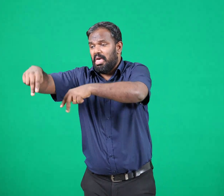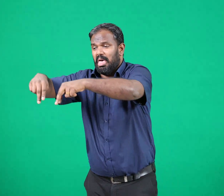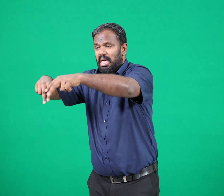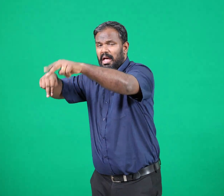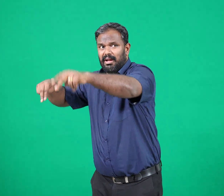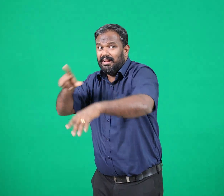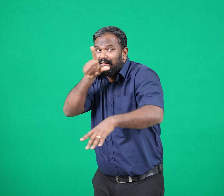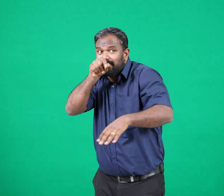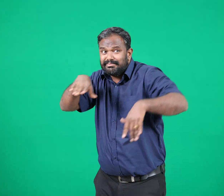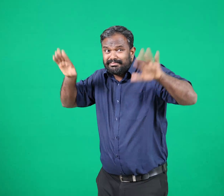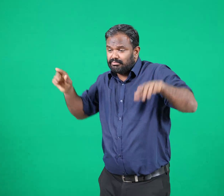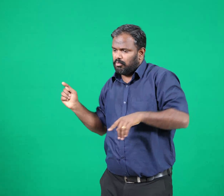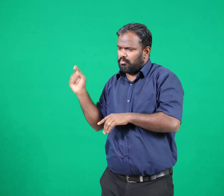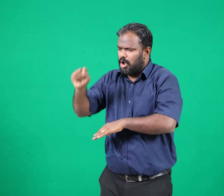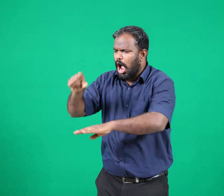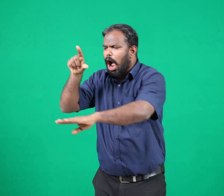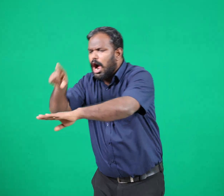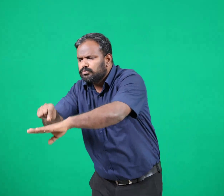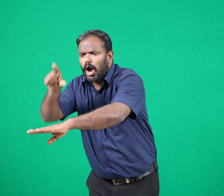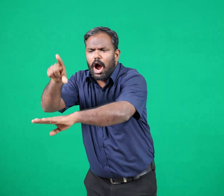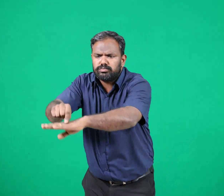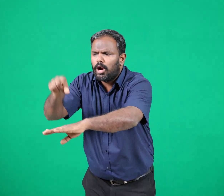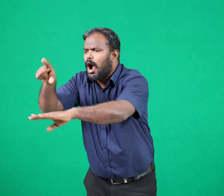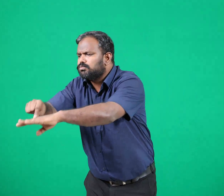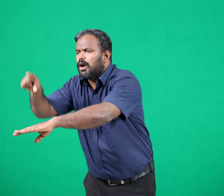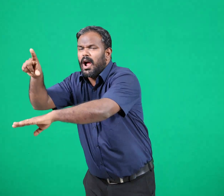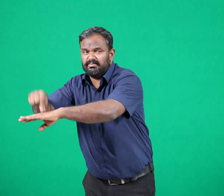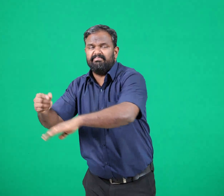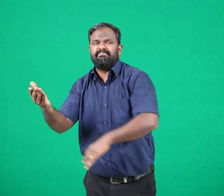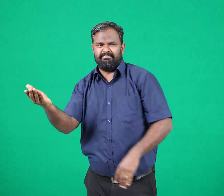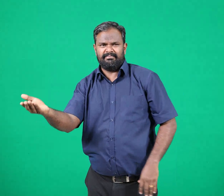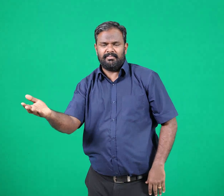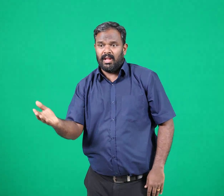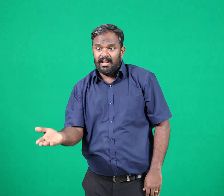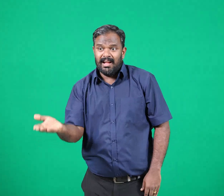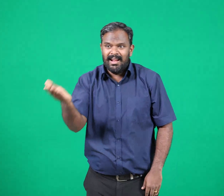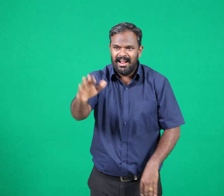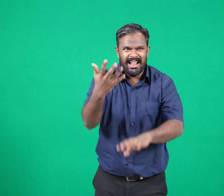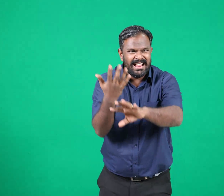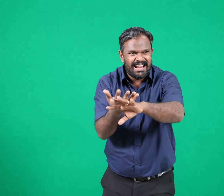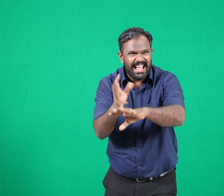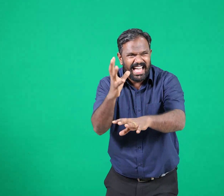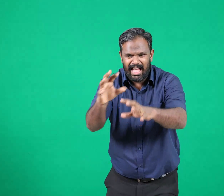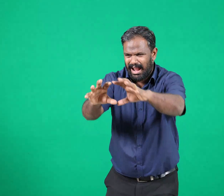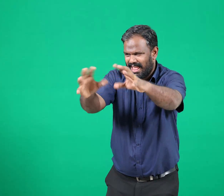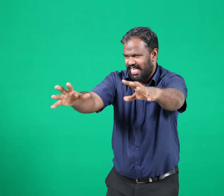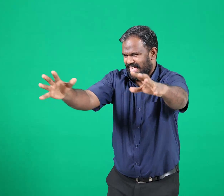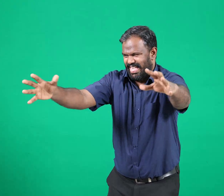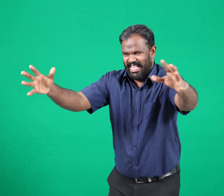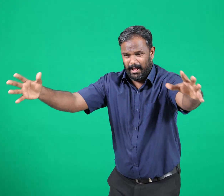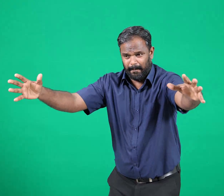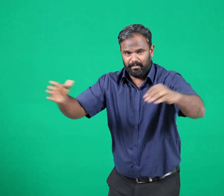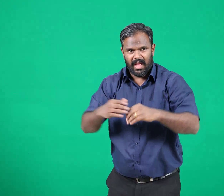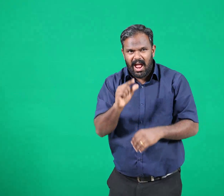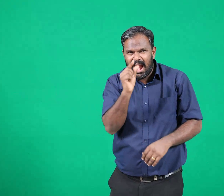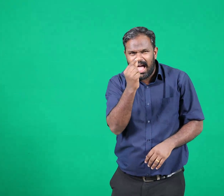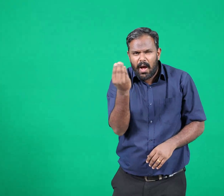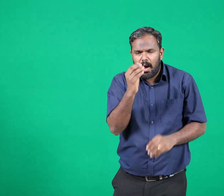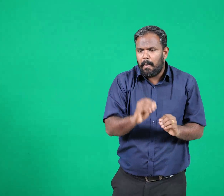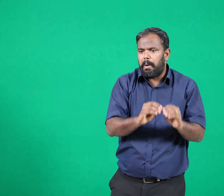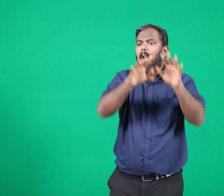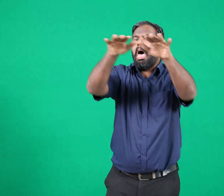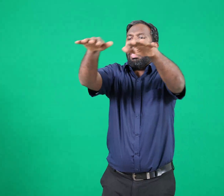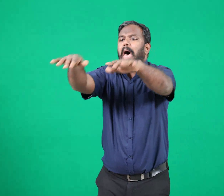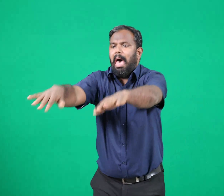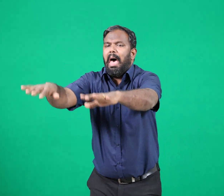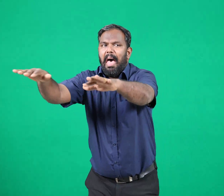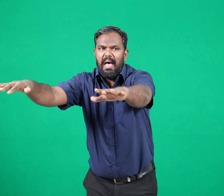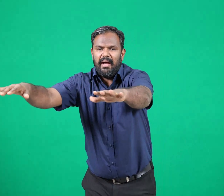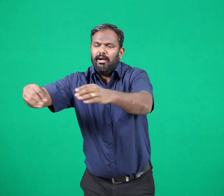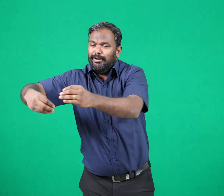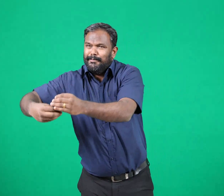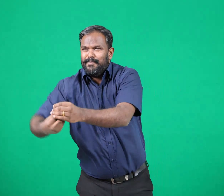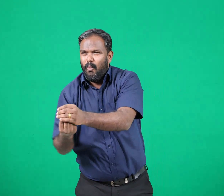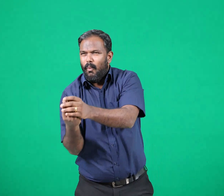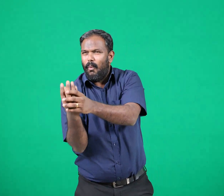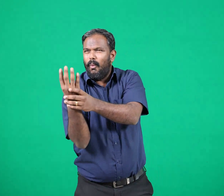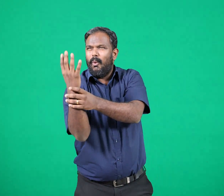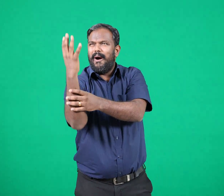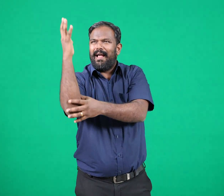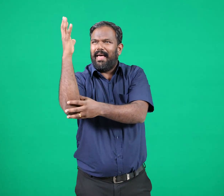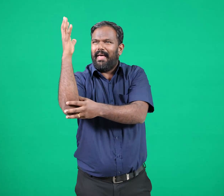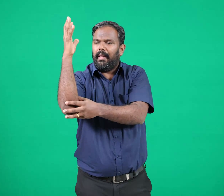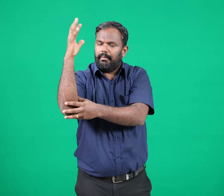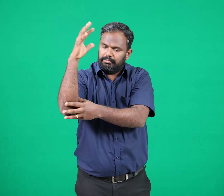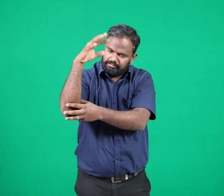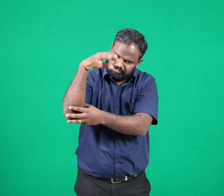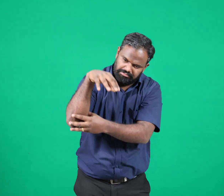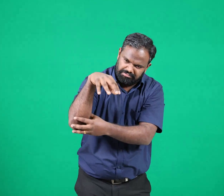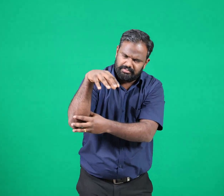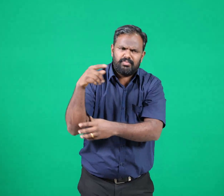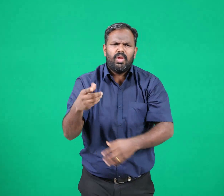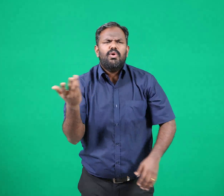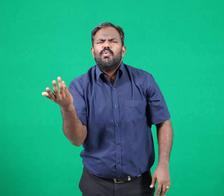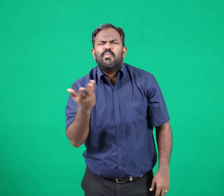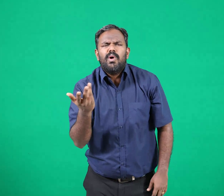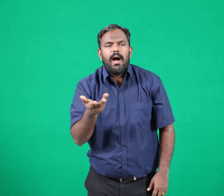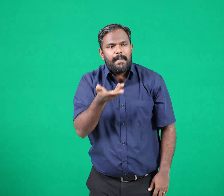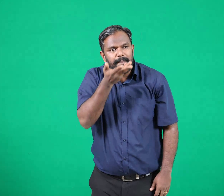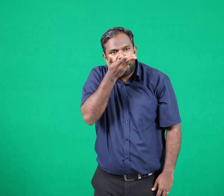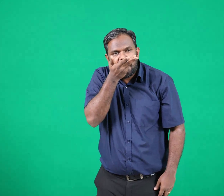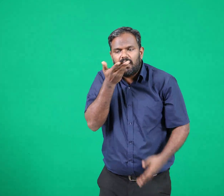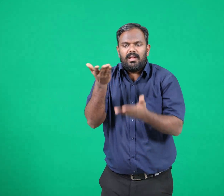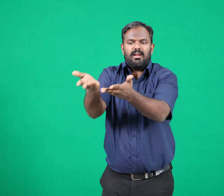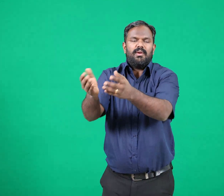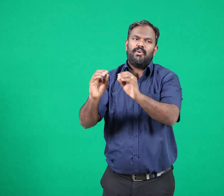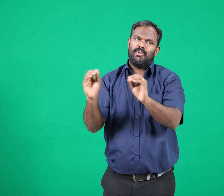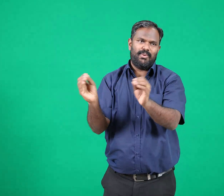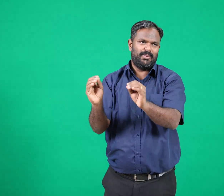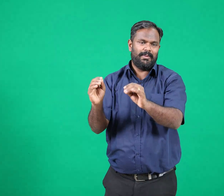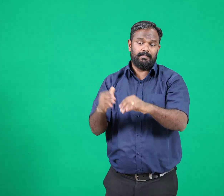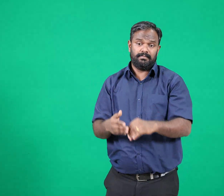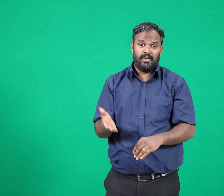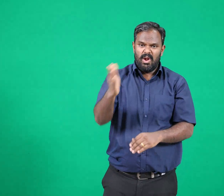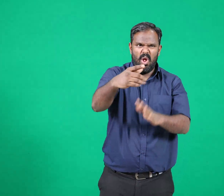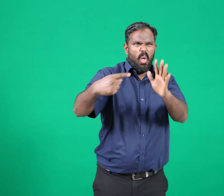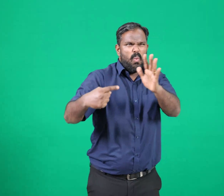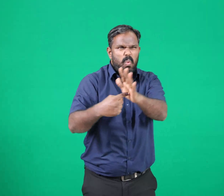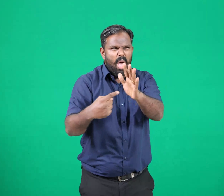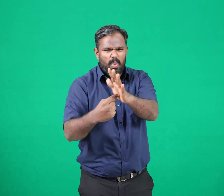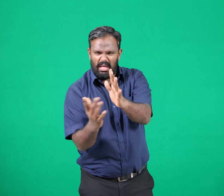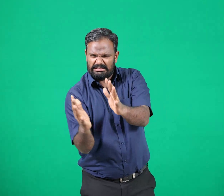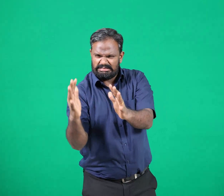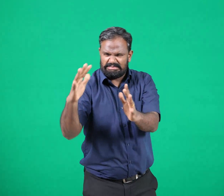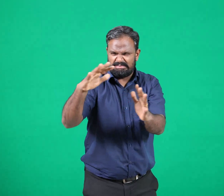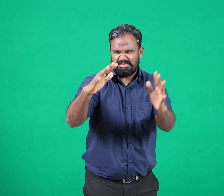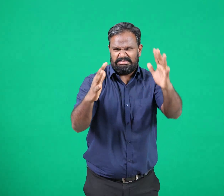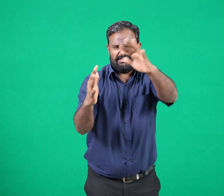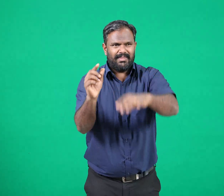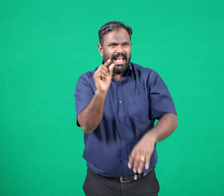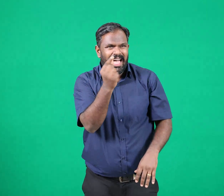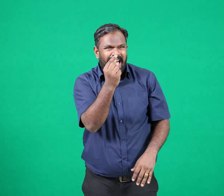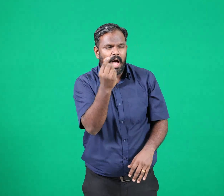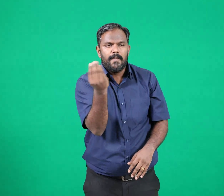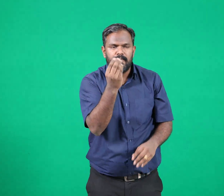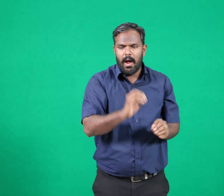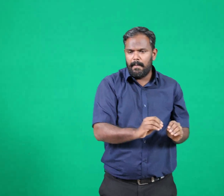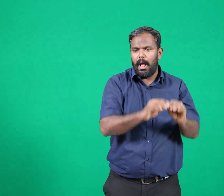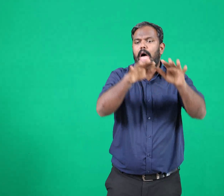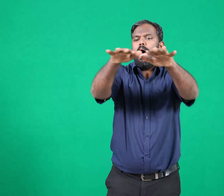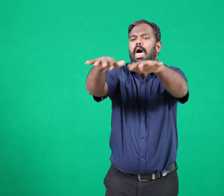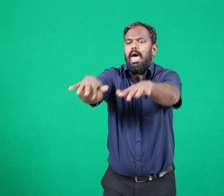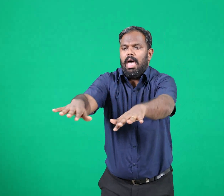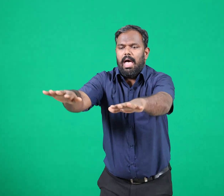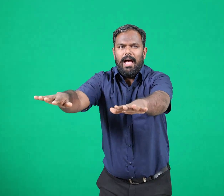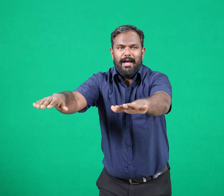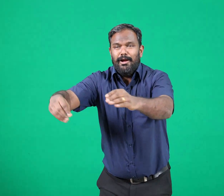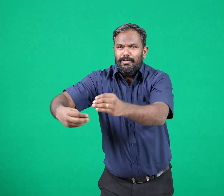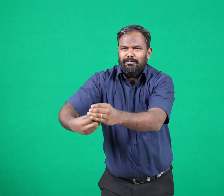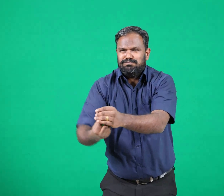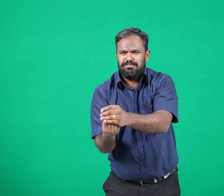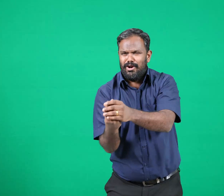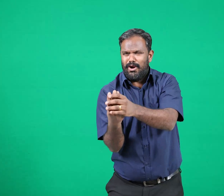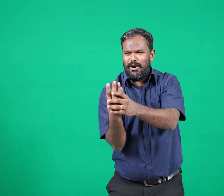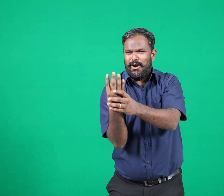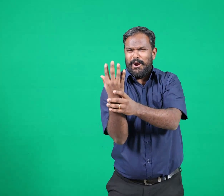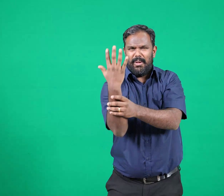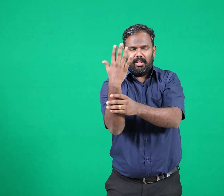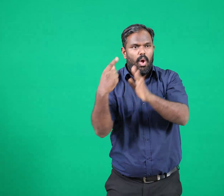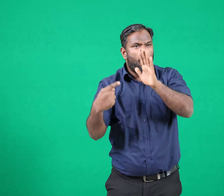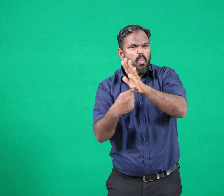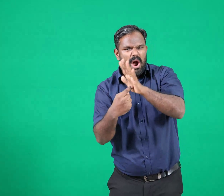Some fell on rocky ground, and when it came up, the seedlings withered because they had no moisture.